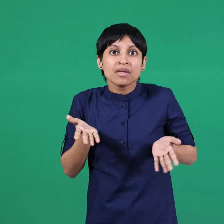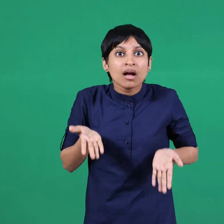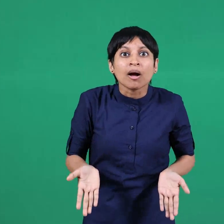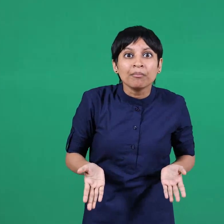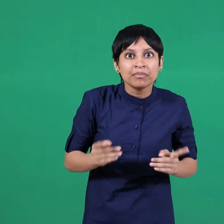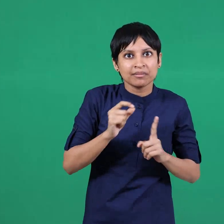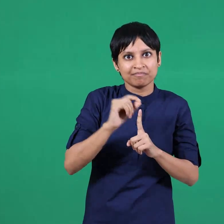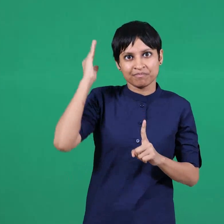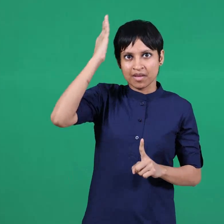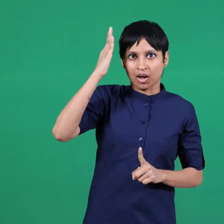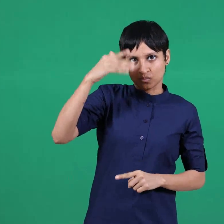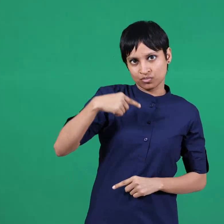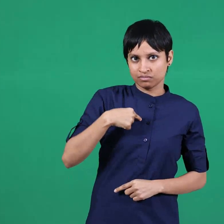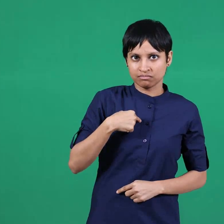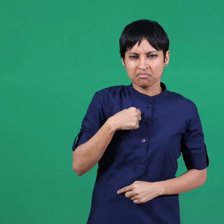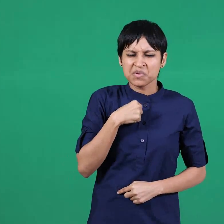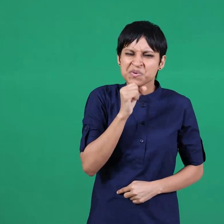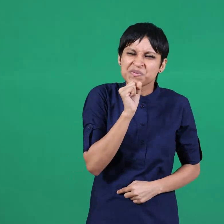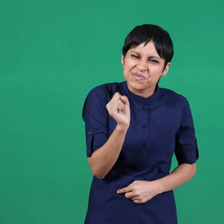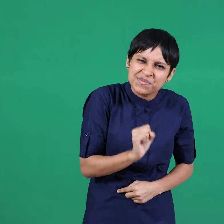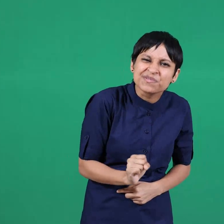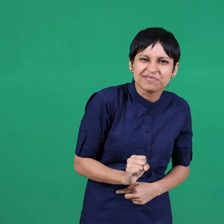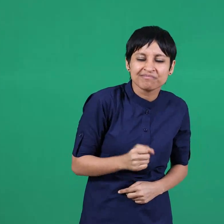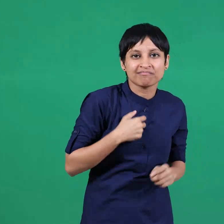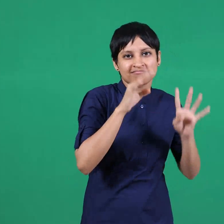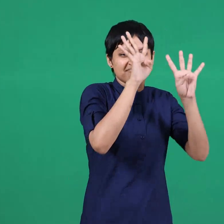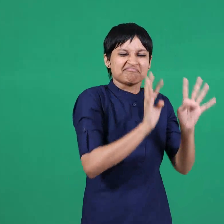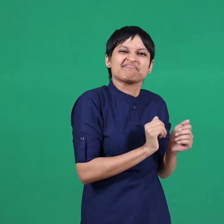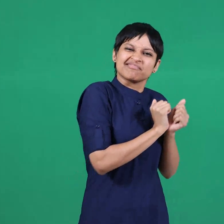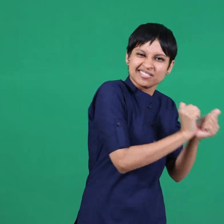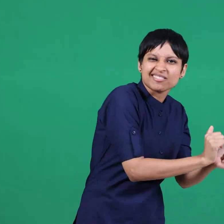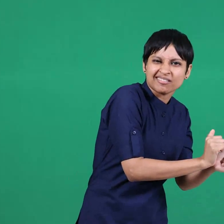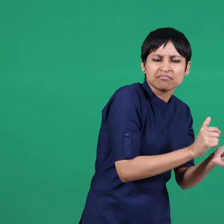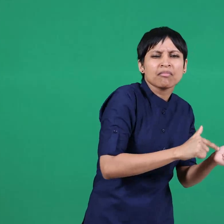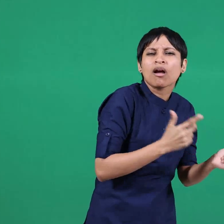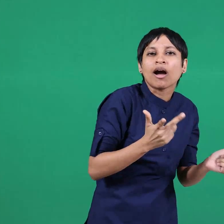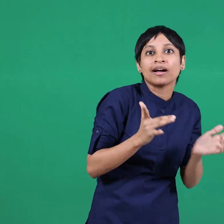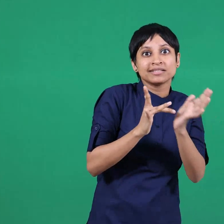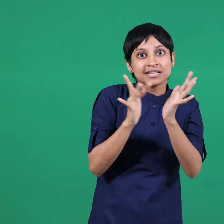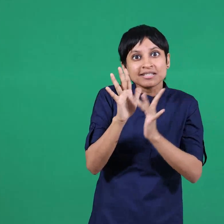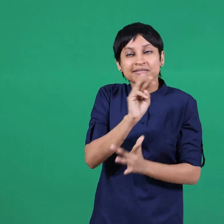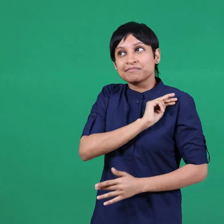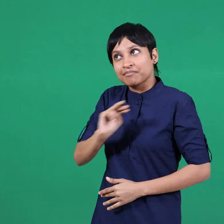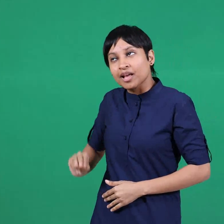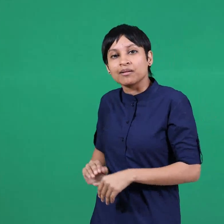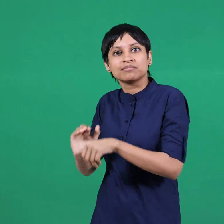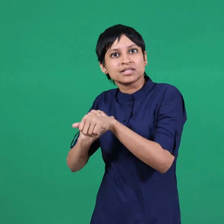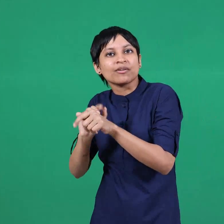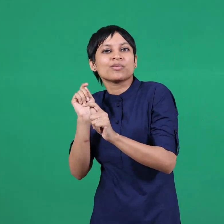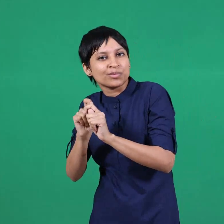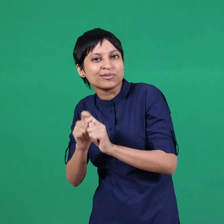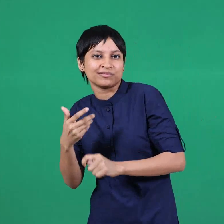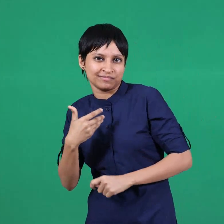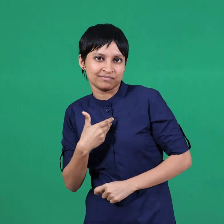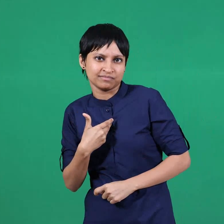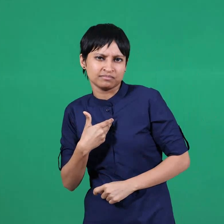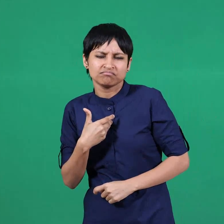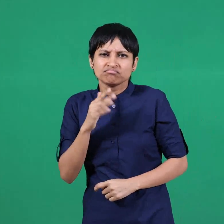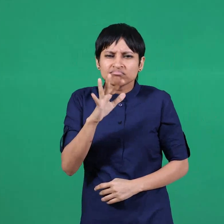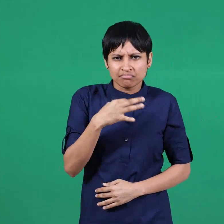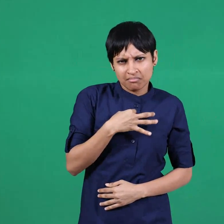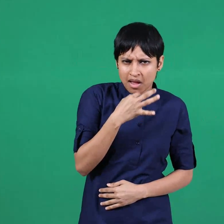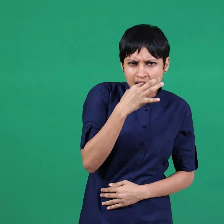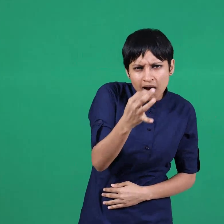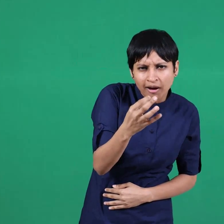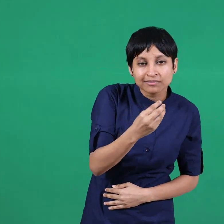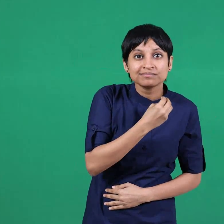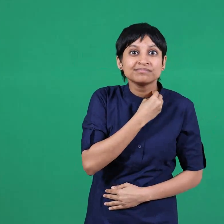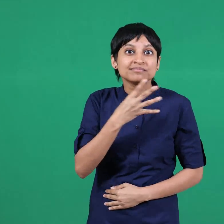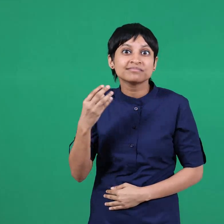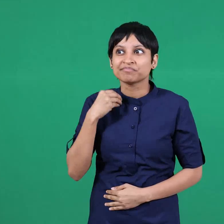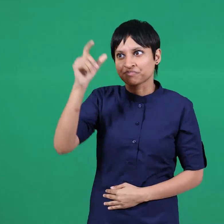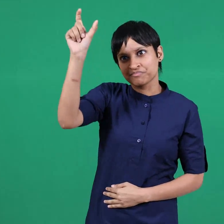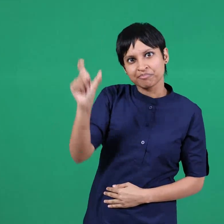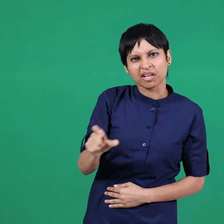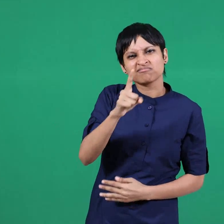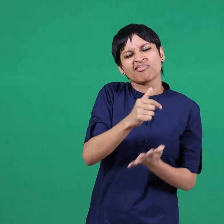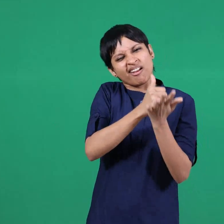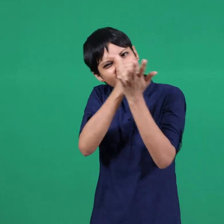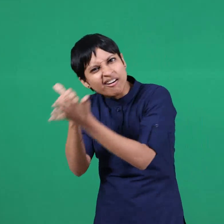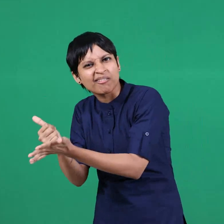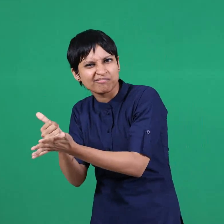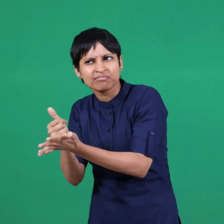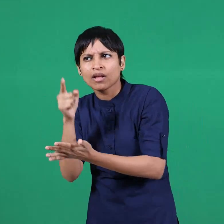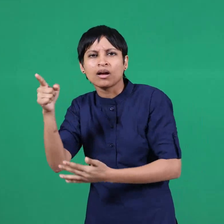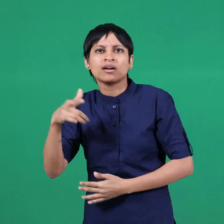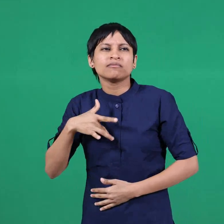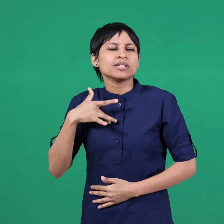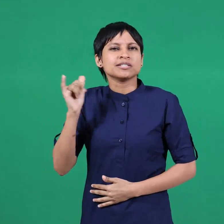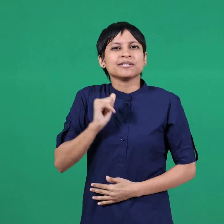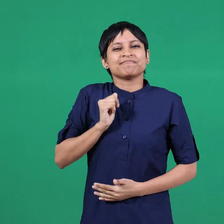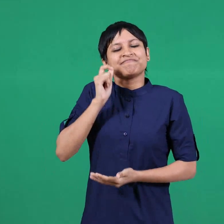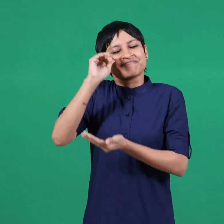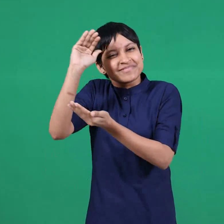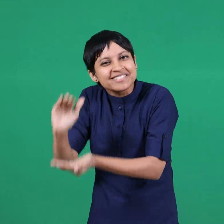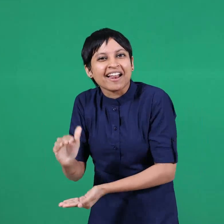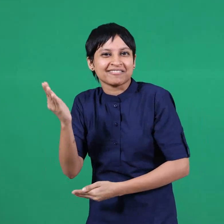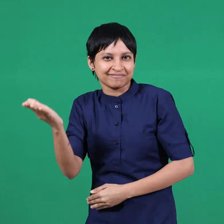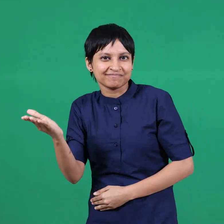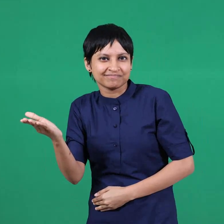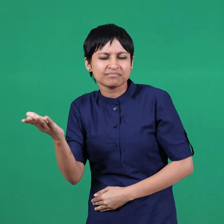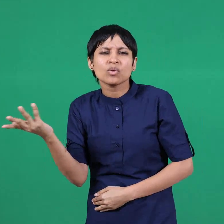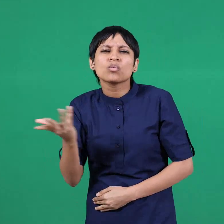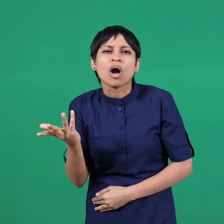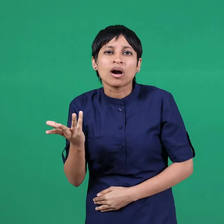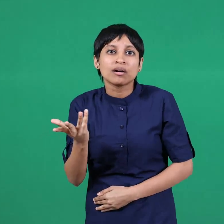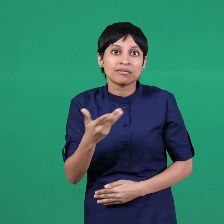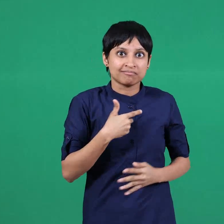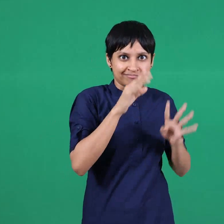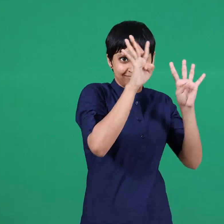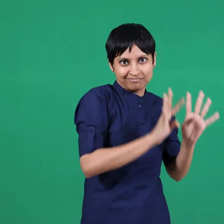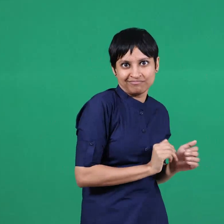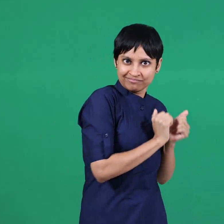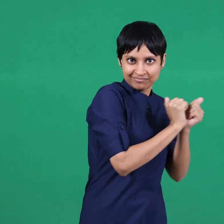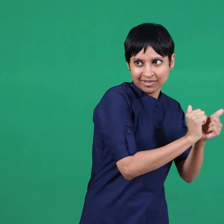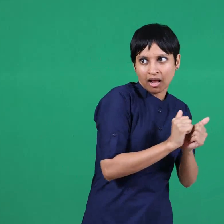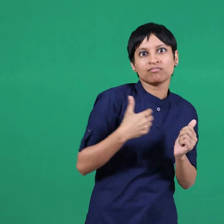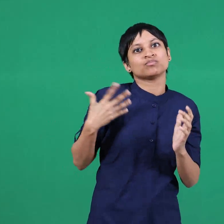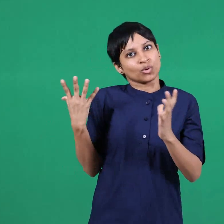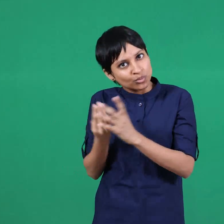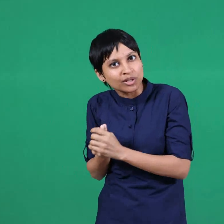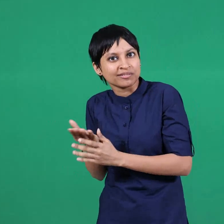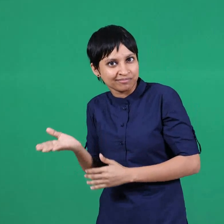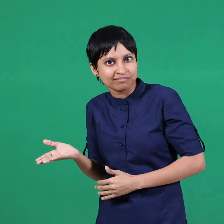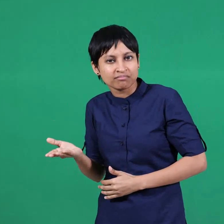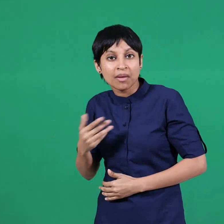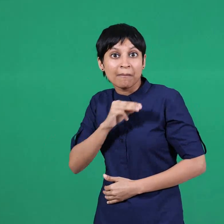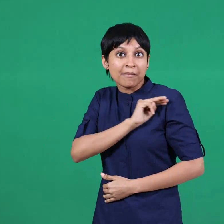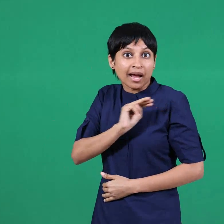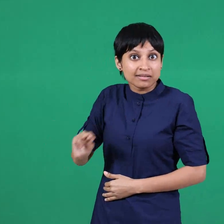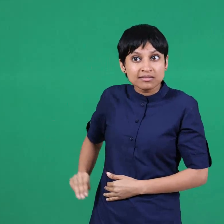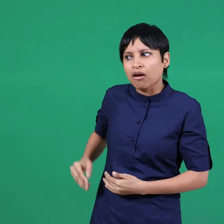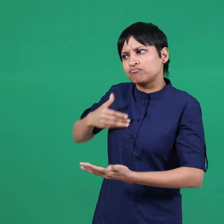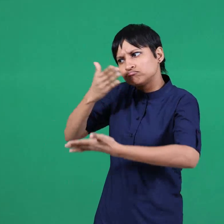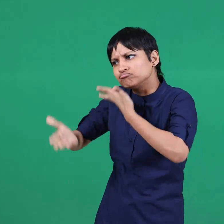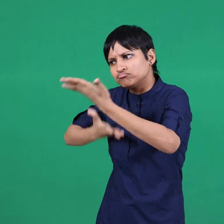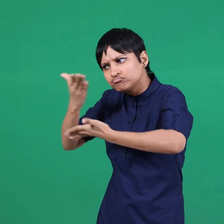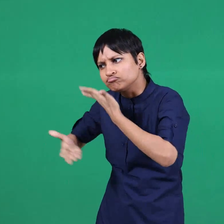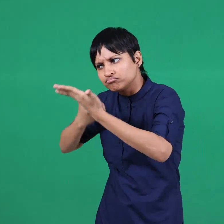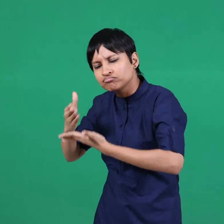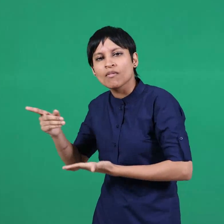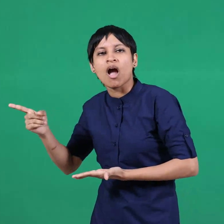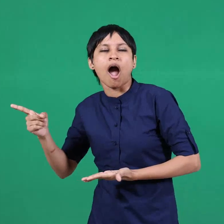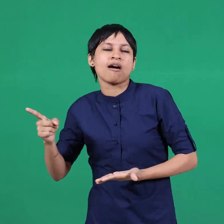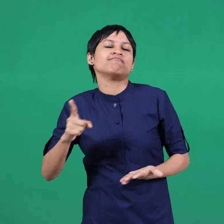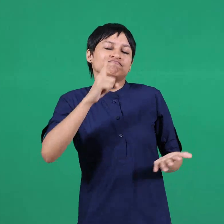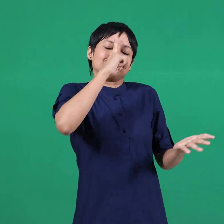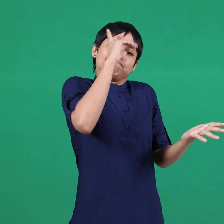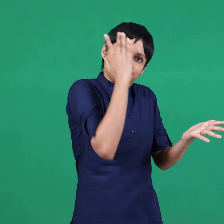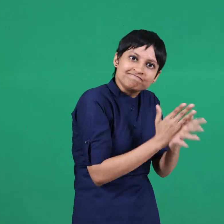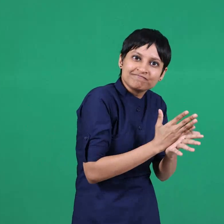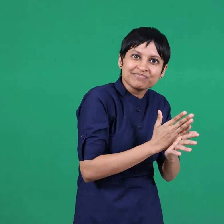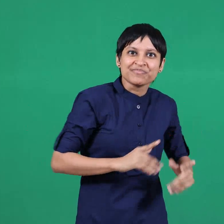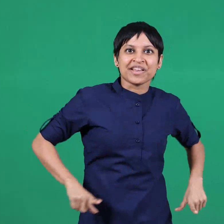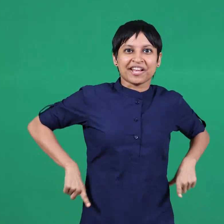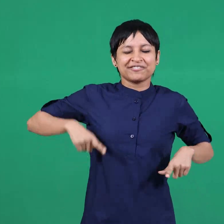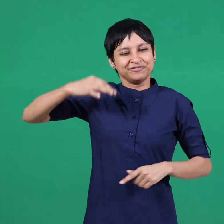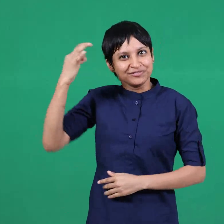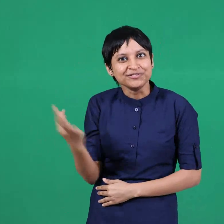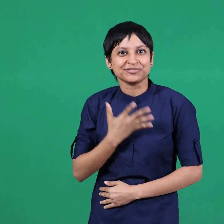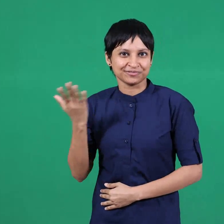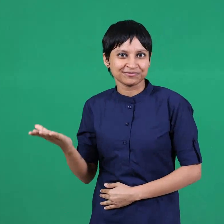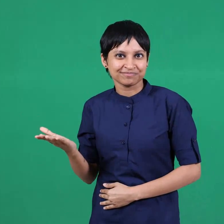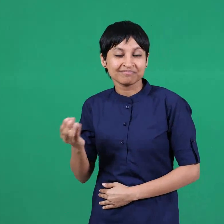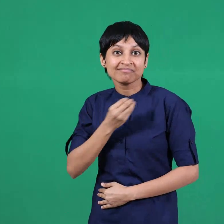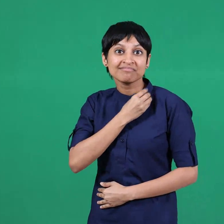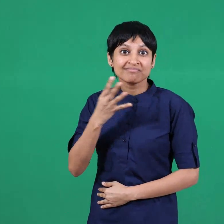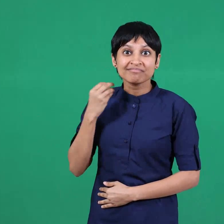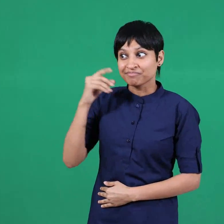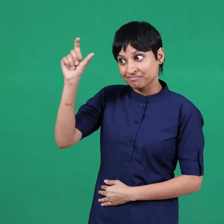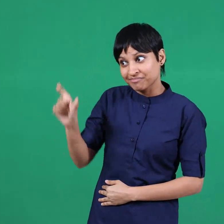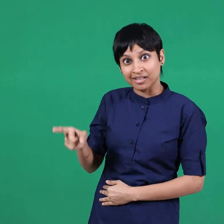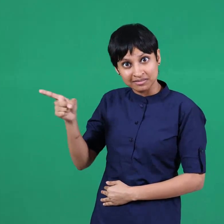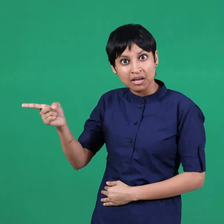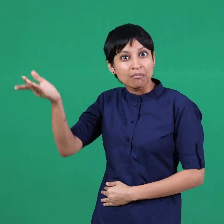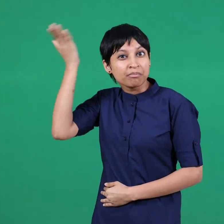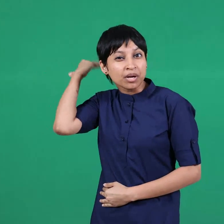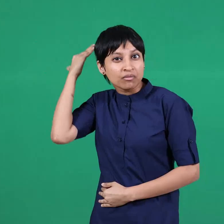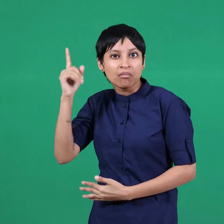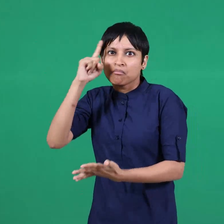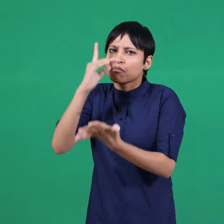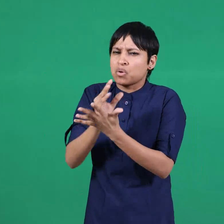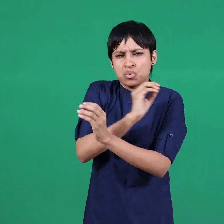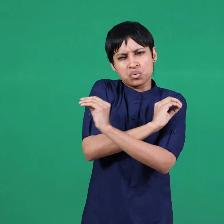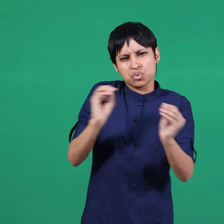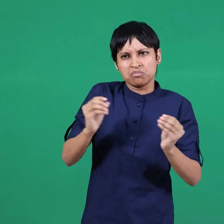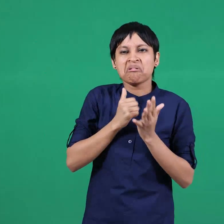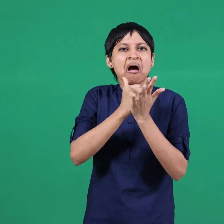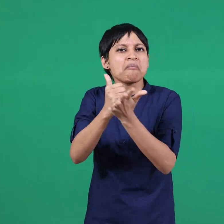For I, Paul, am now aged, and a prisoner of Christ Jesus as well. I appeal to you for my child Onesimus, whose father I became while I was in chains.